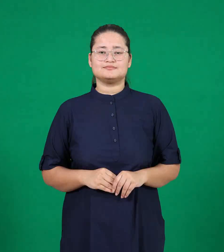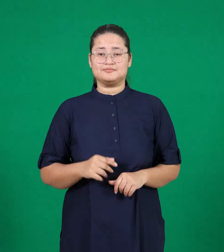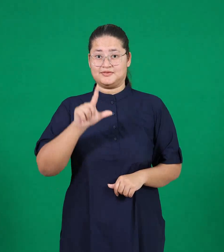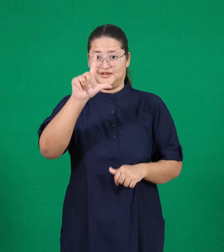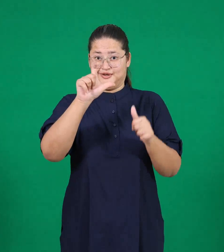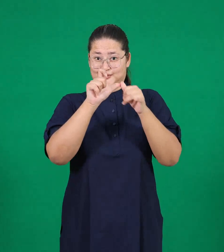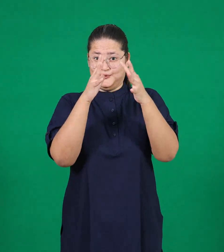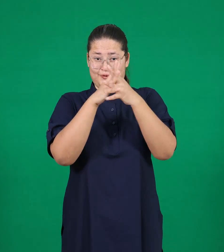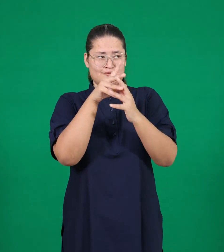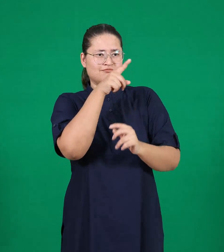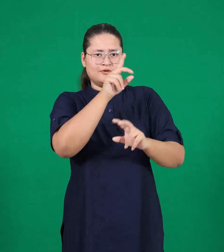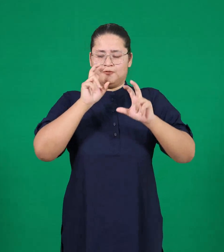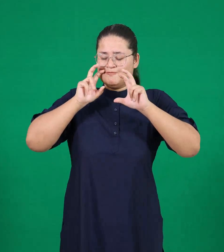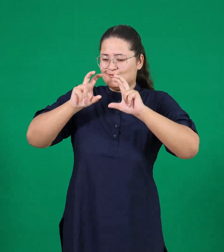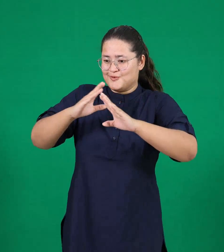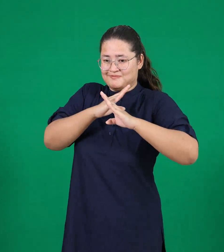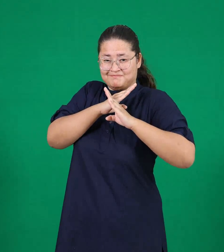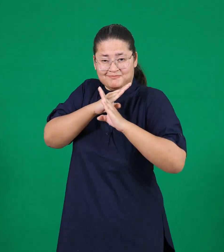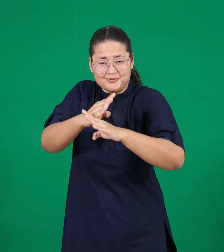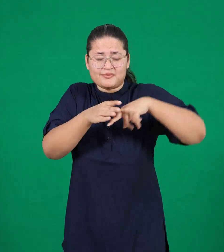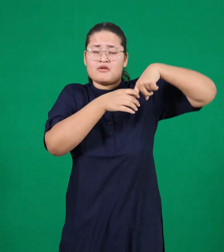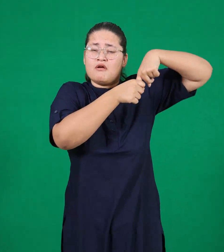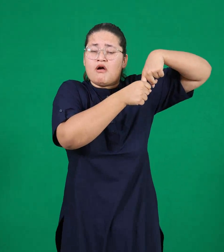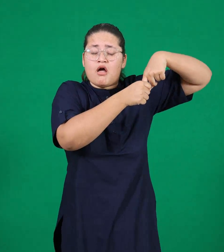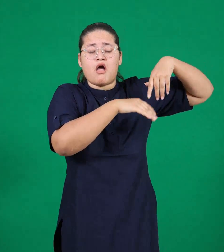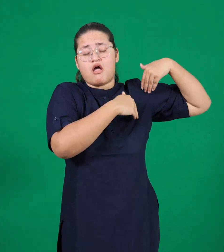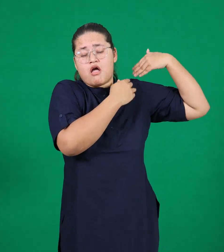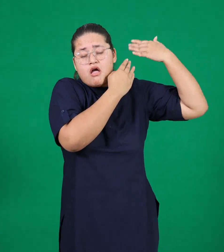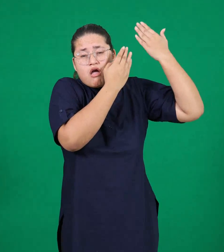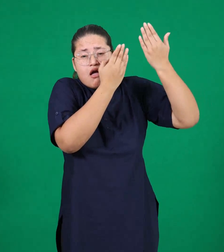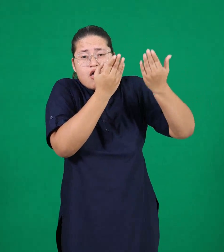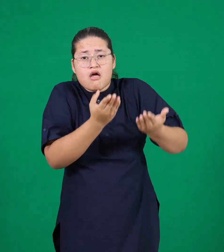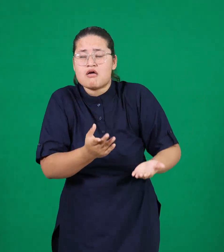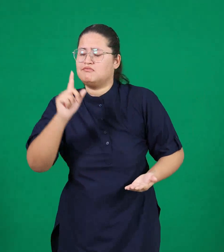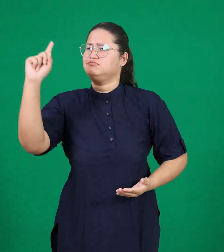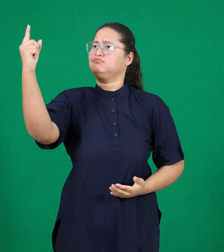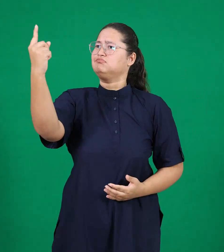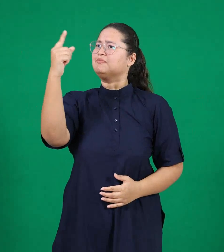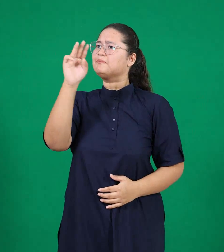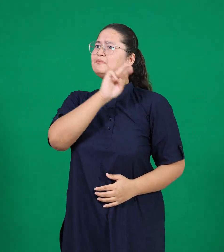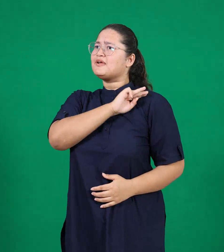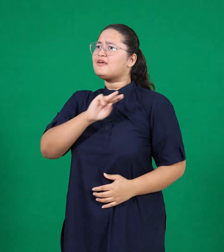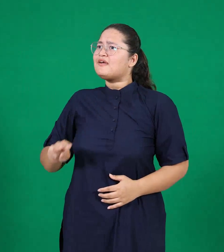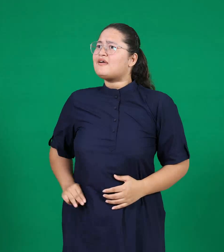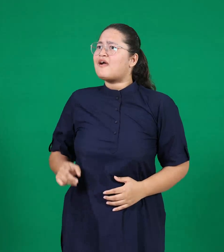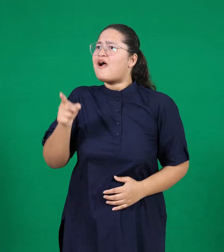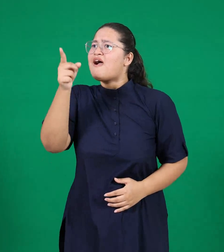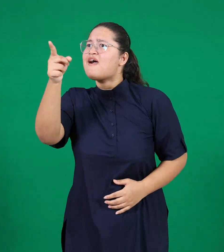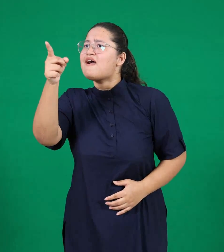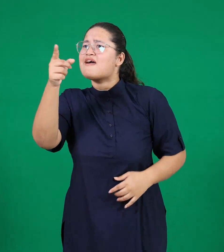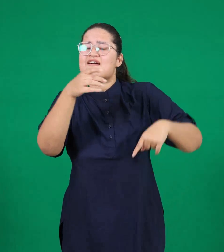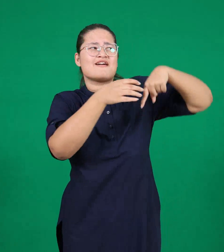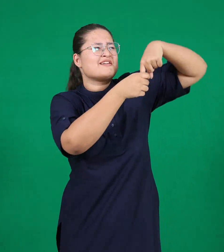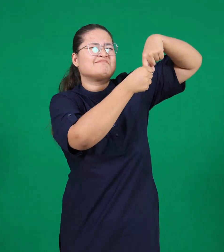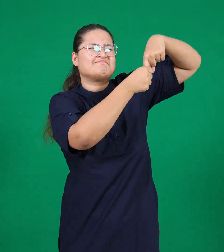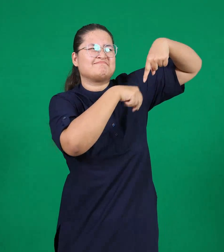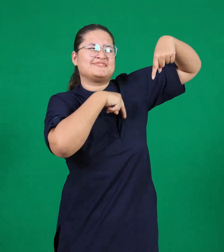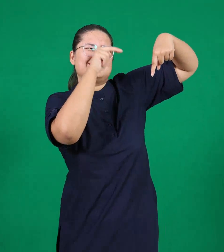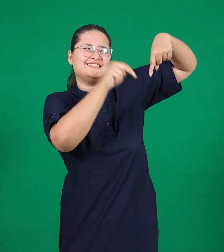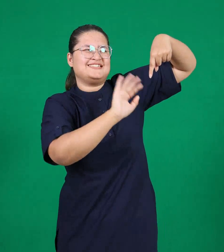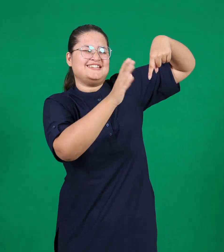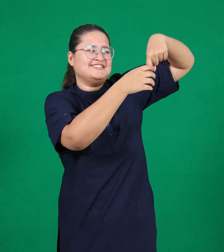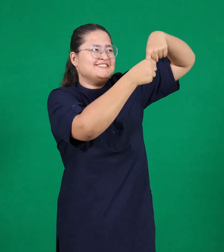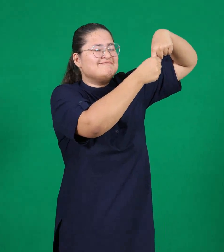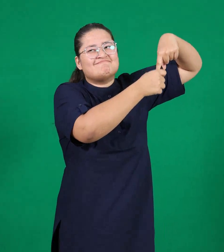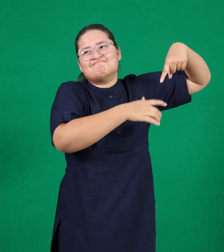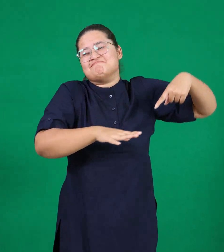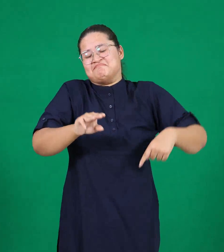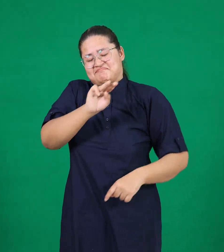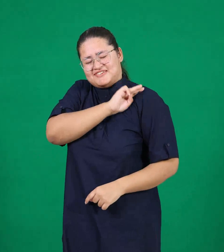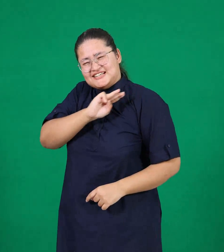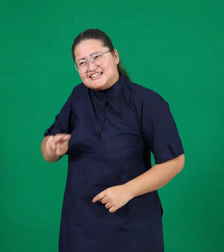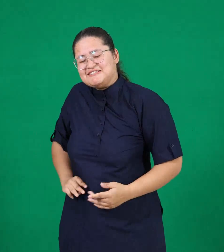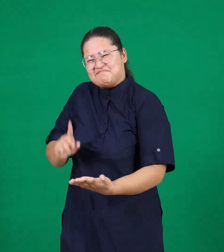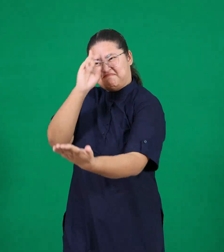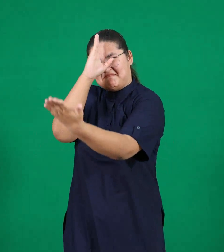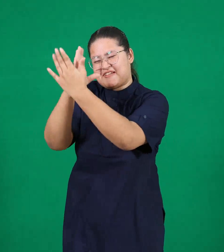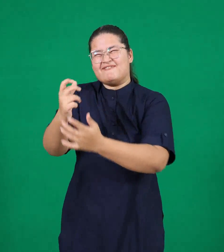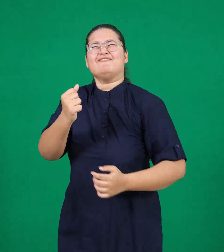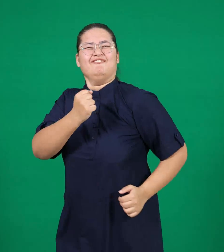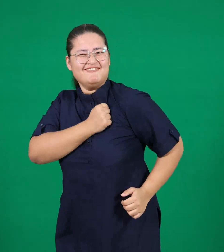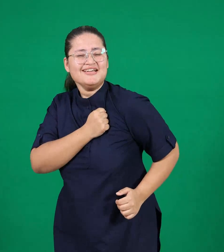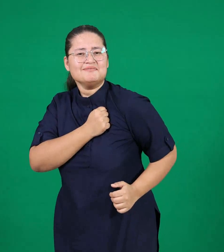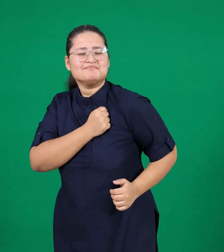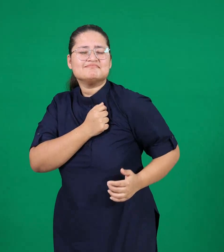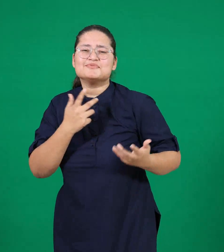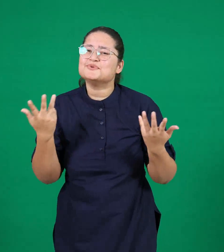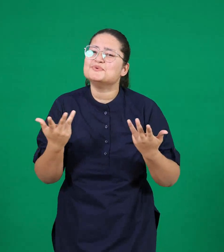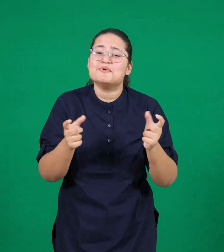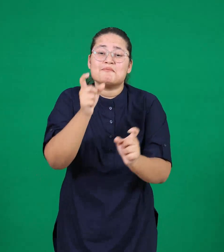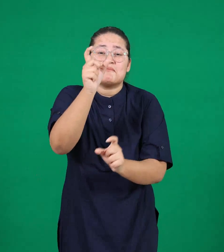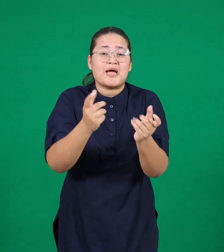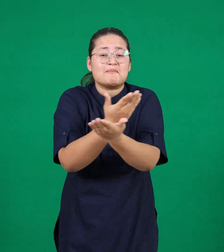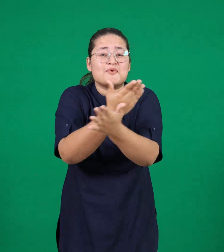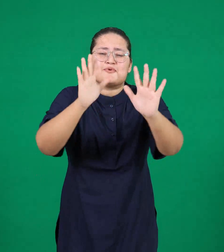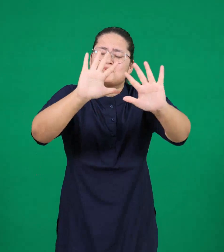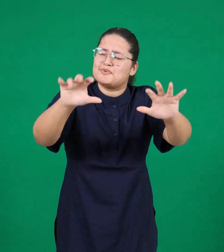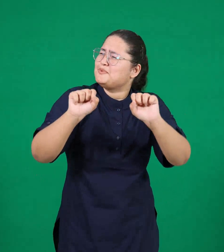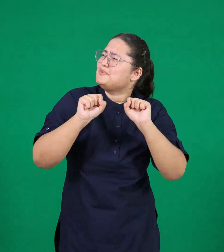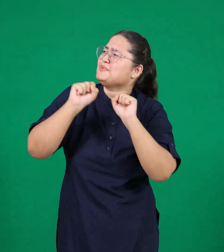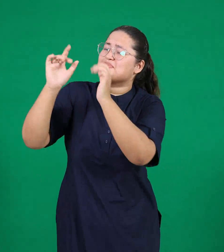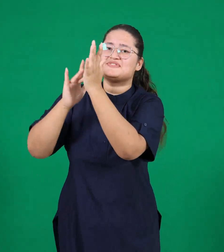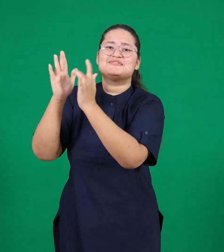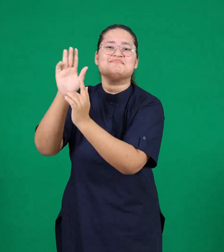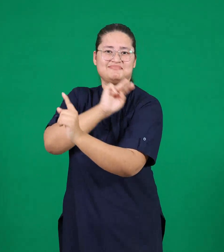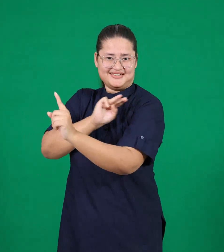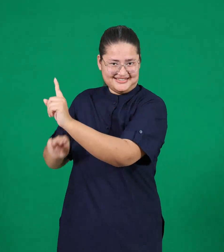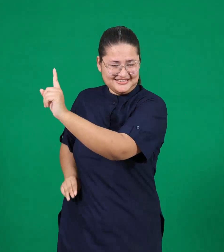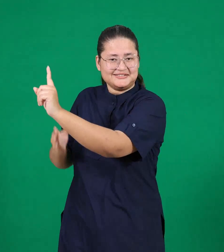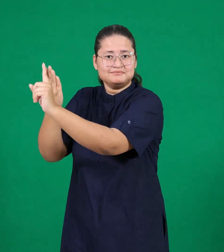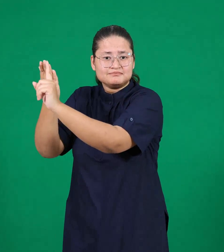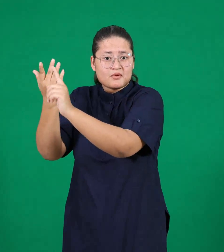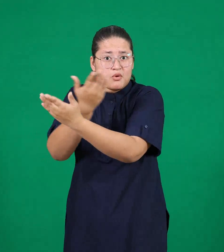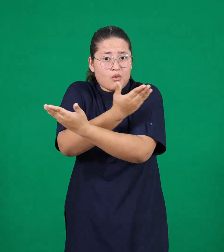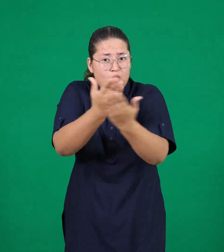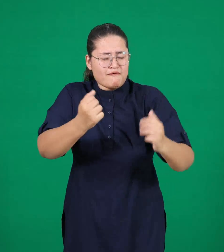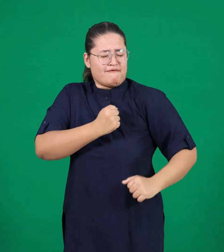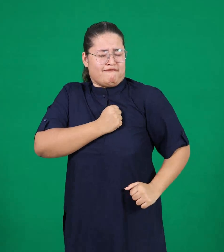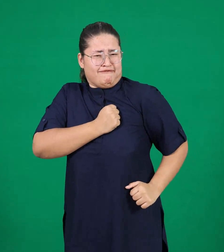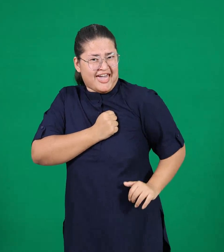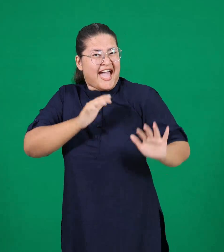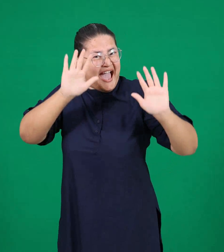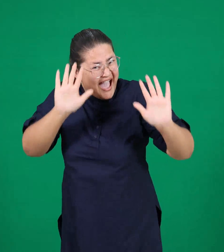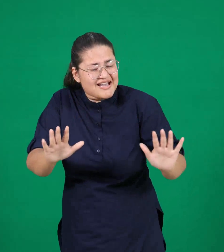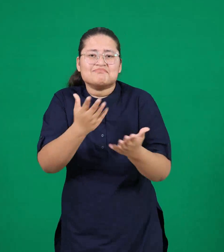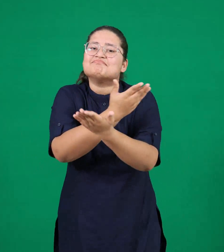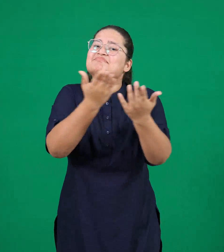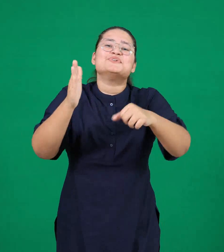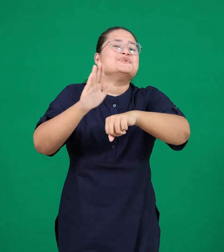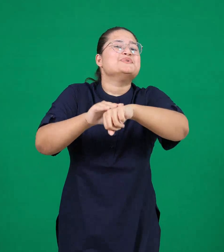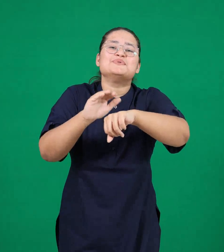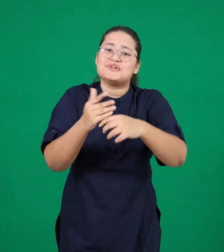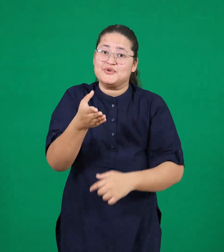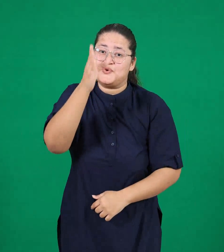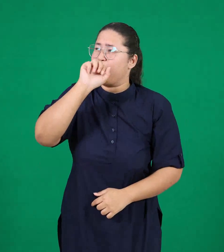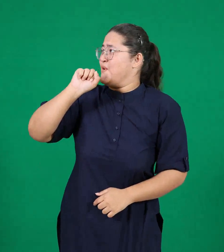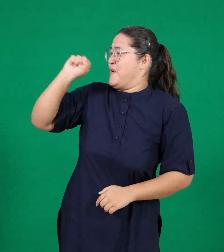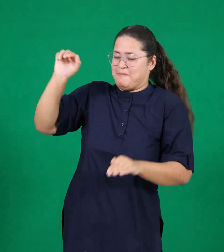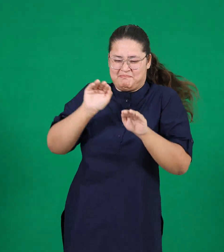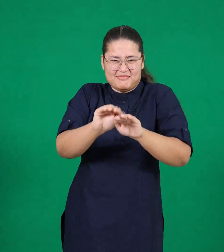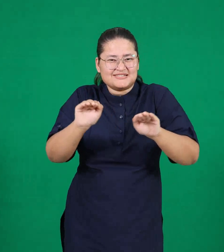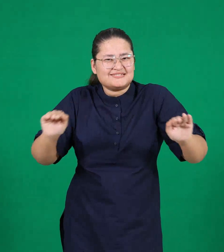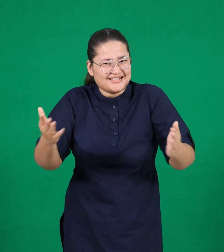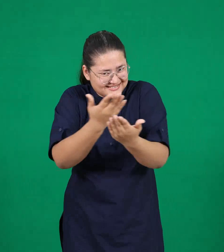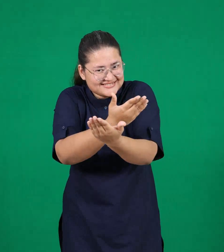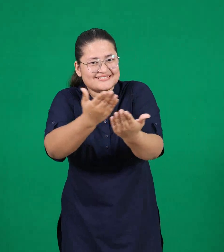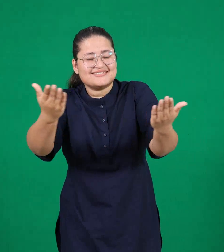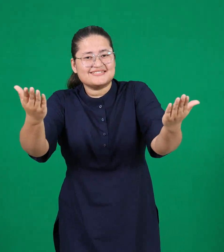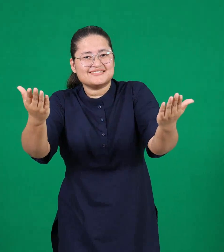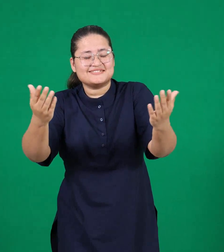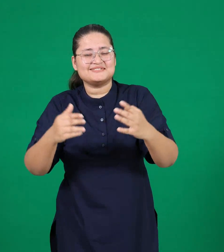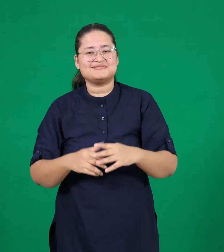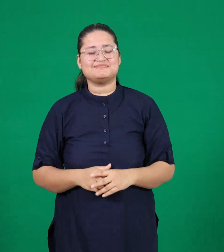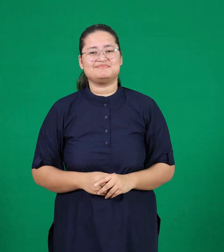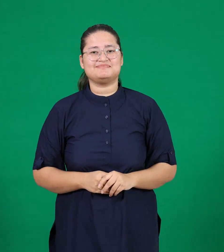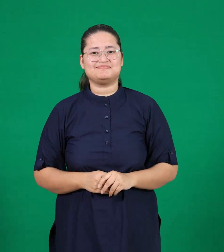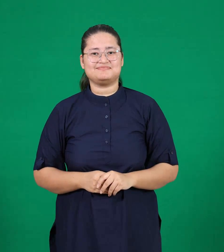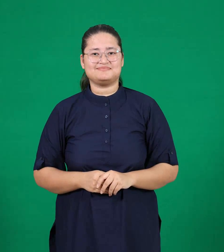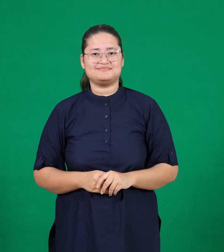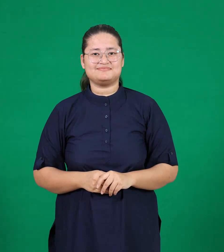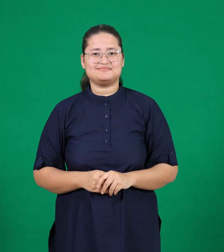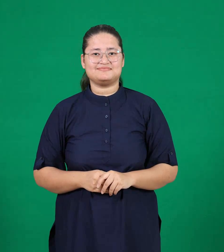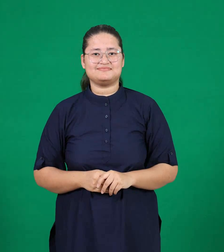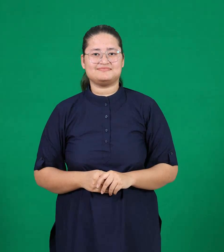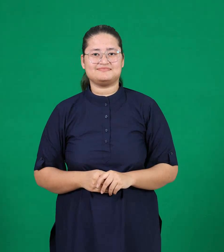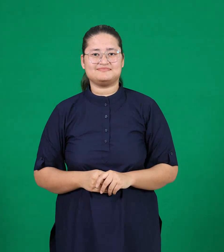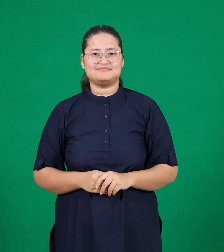Now that faith has come, we are no longer under a guardian. You are all sons of God through faith in Christ Jesus.